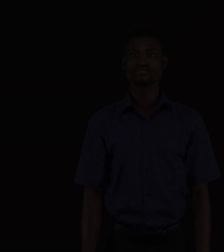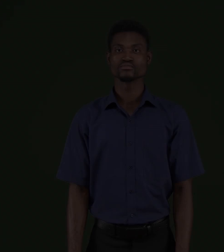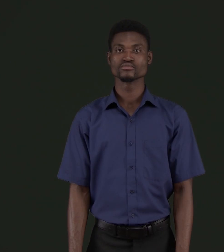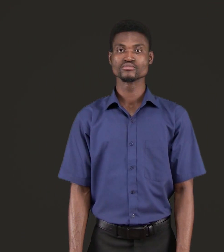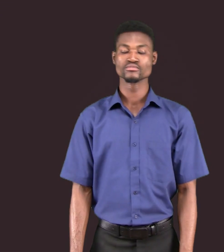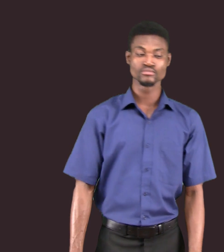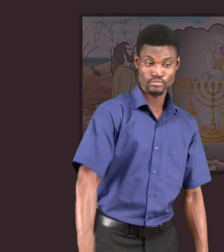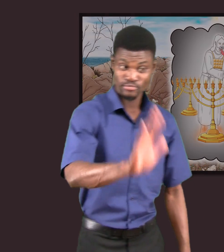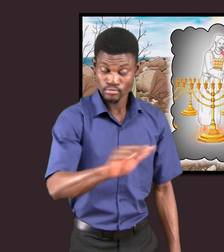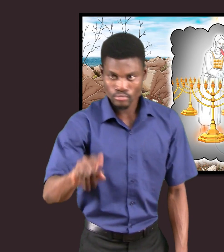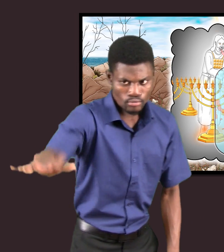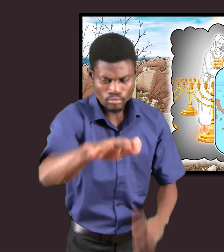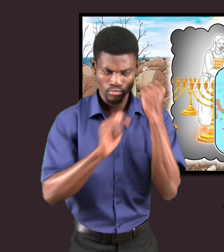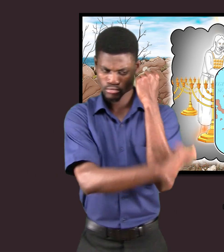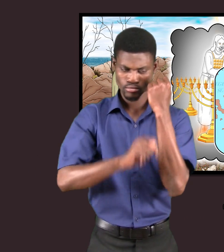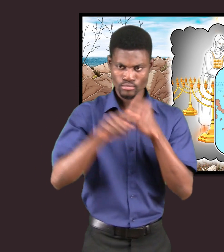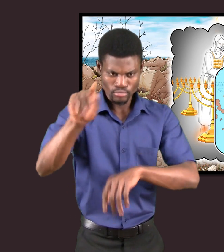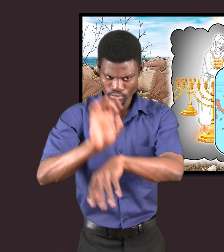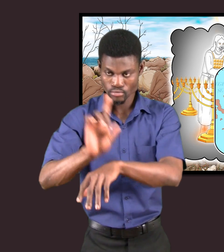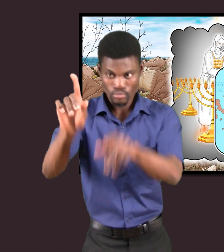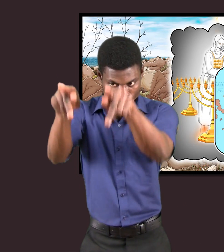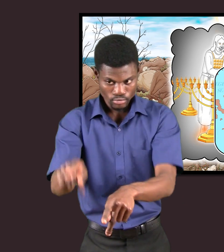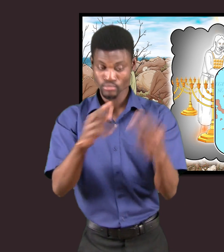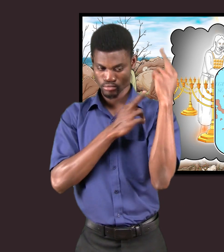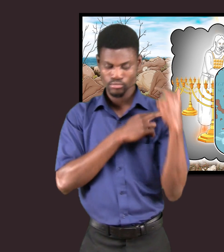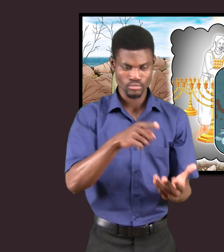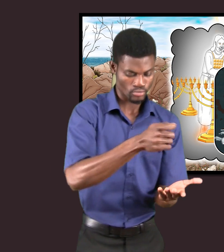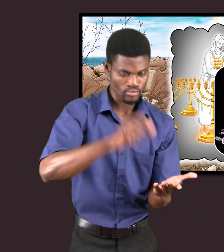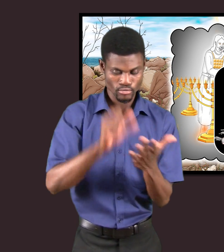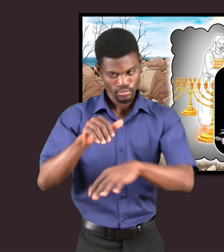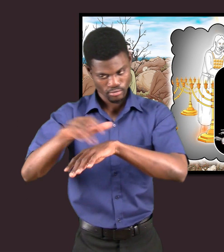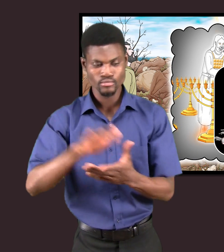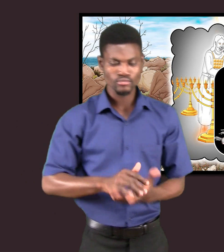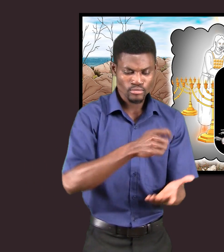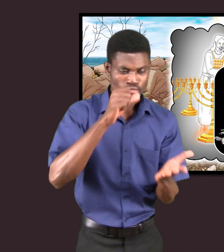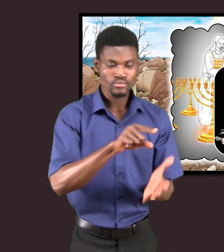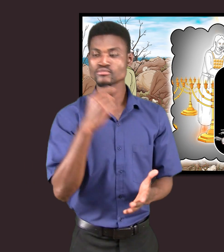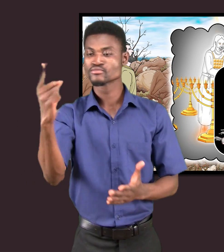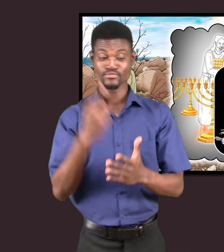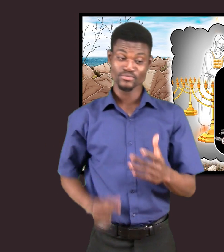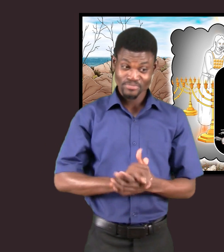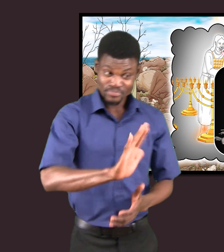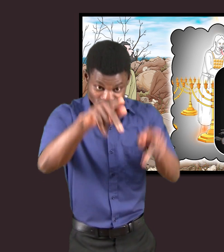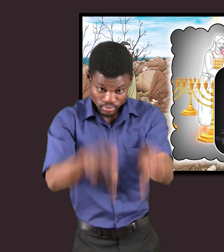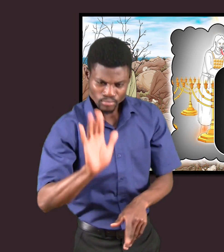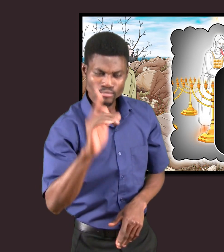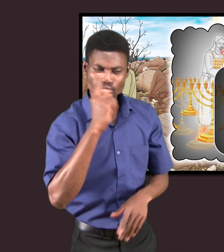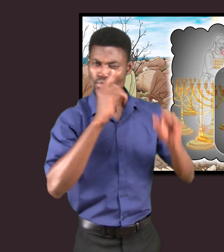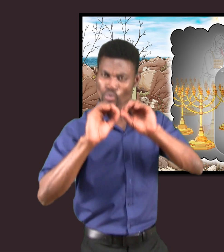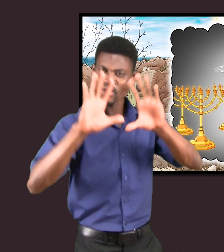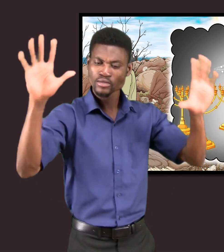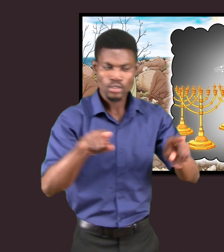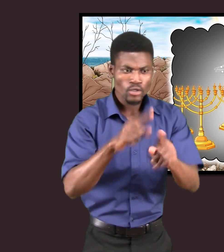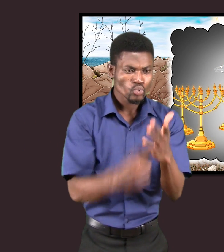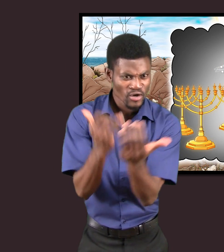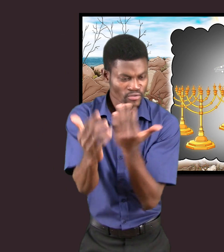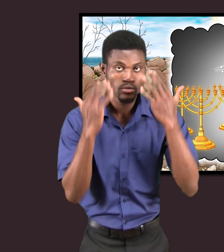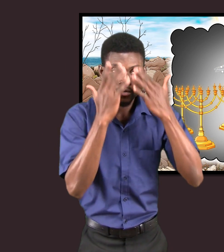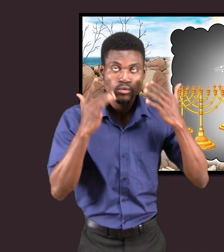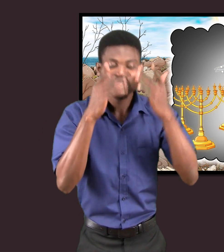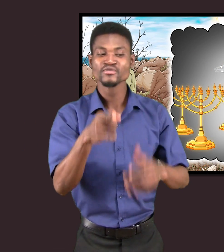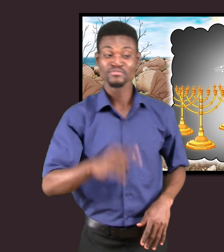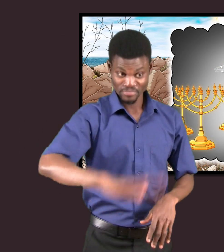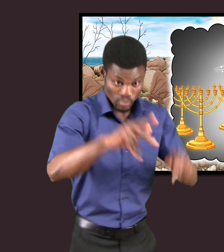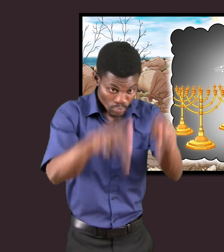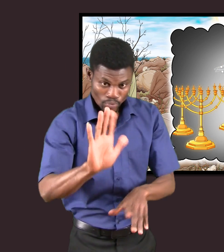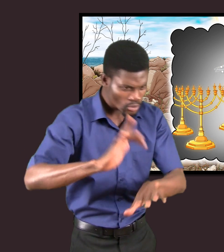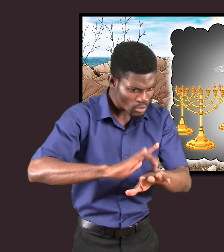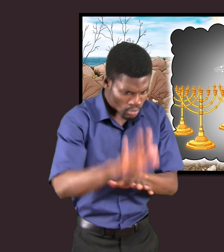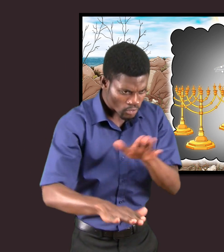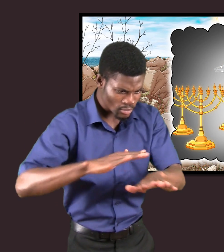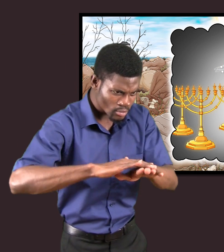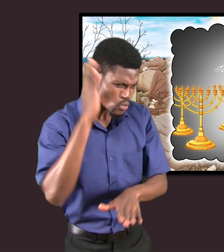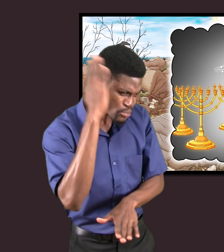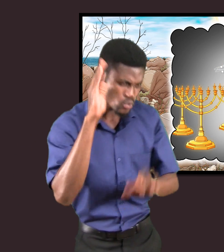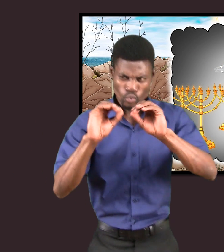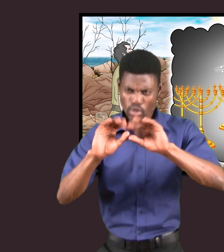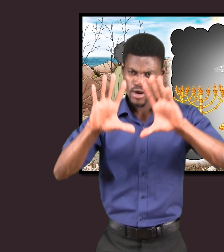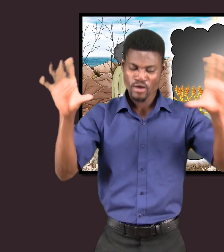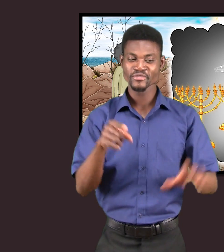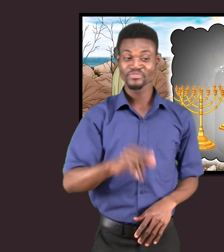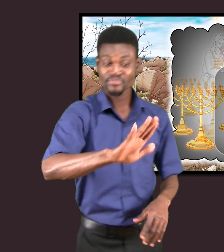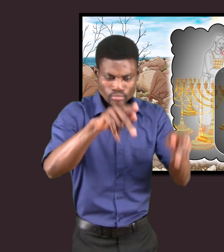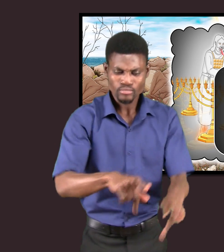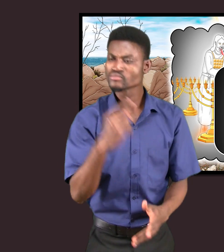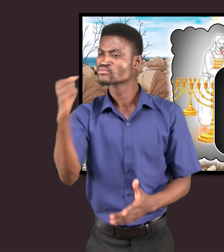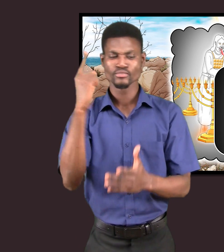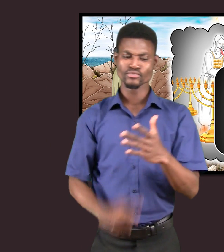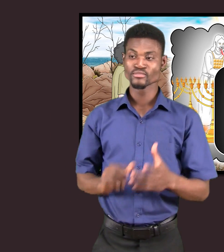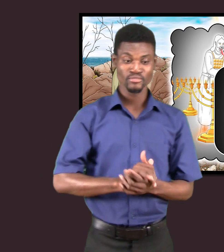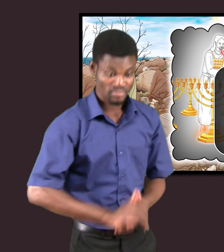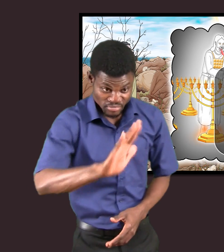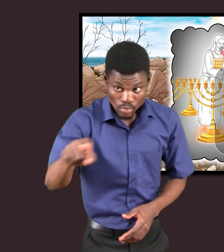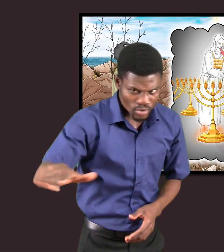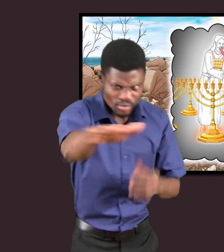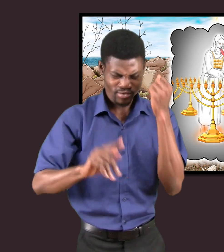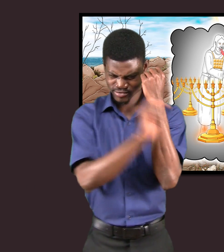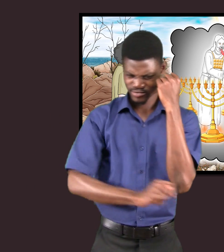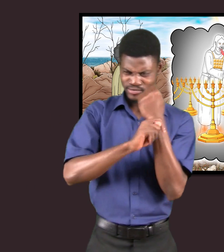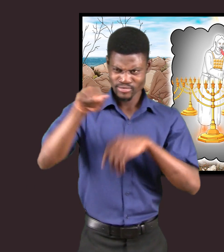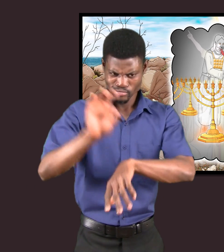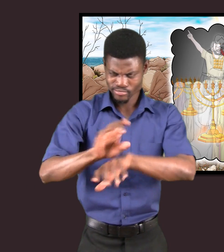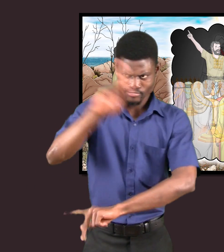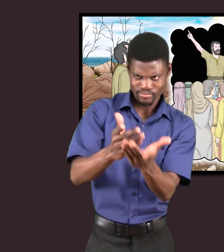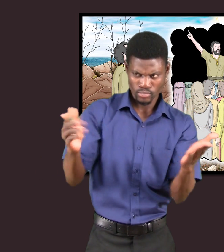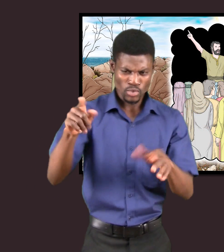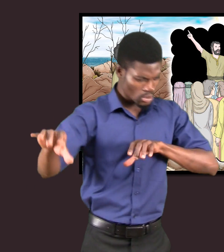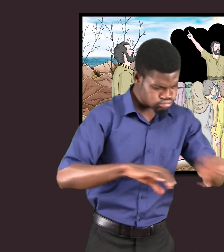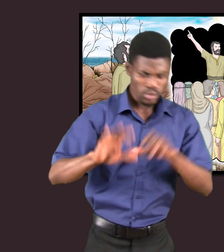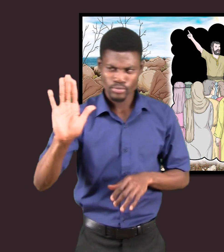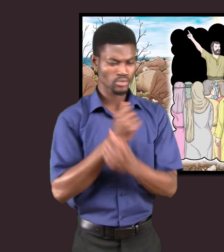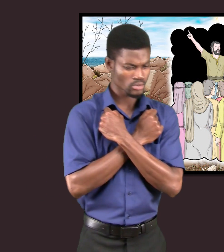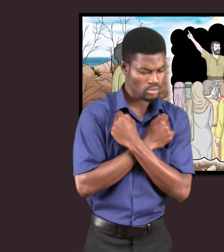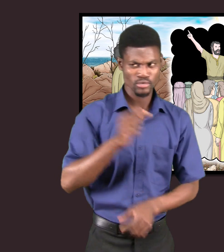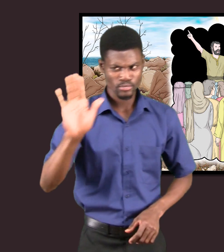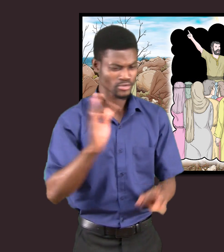To the angel of the church in Thyatira write: These are the words of the Son of God, whose eyes are like a blazing fire and whose feet are like polished bronze.